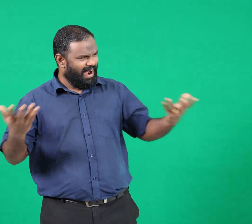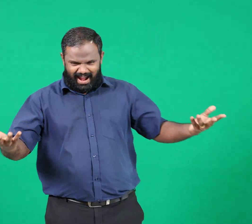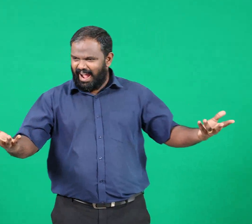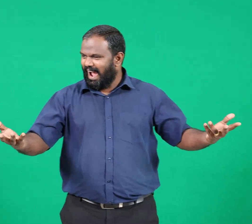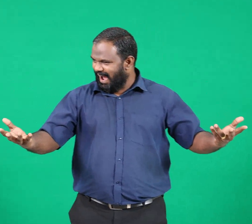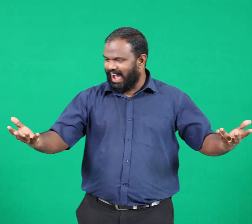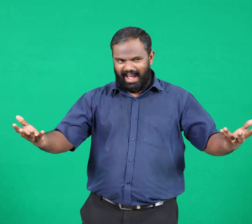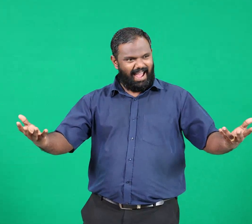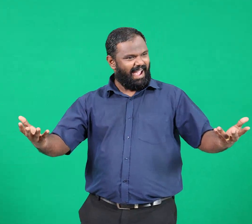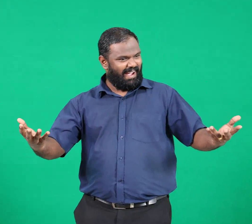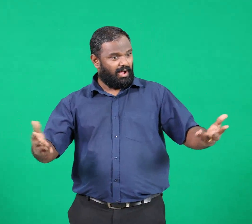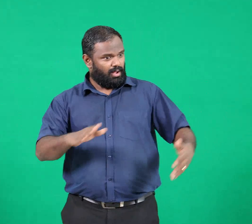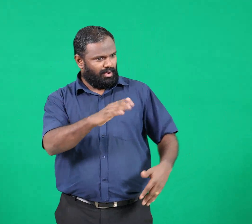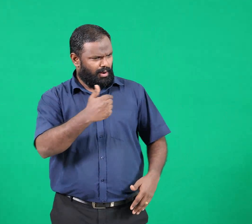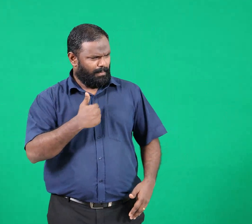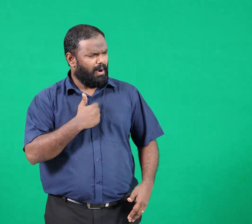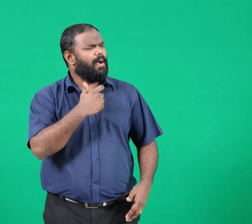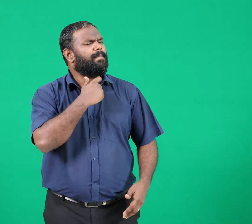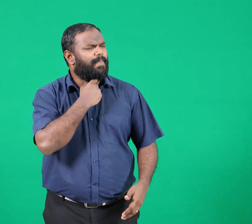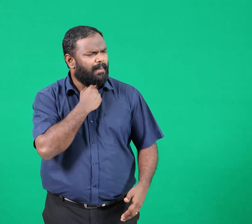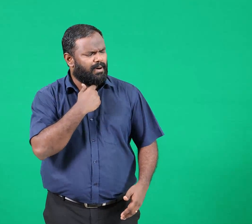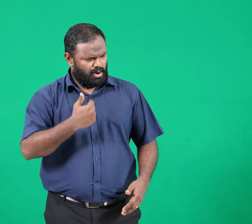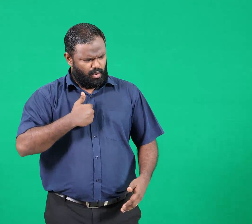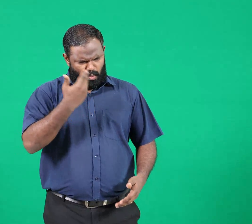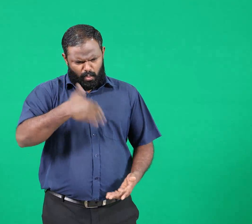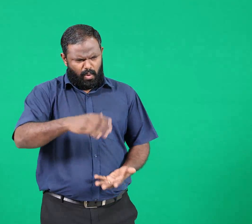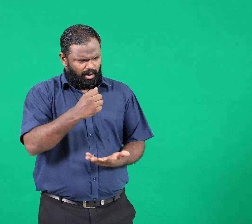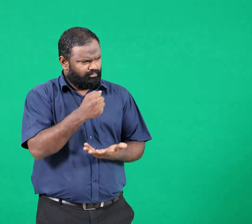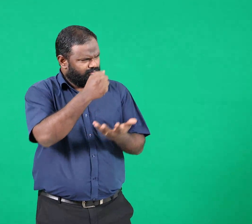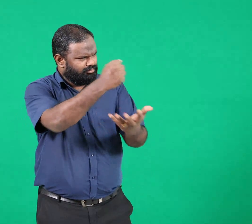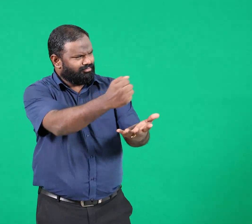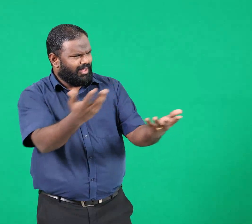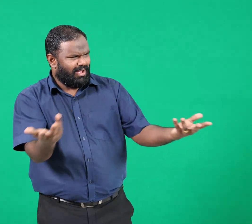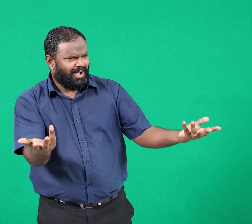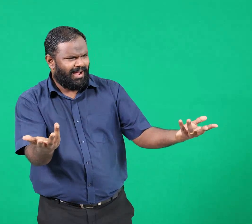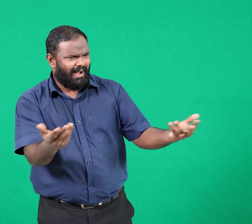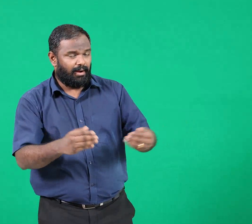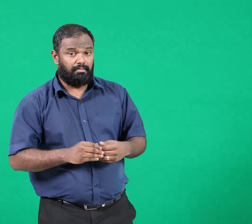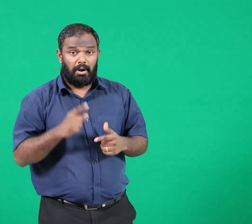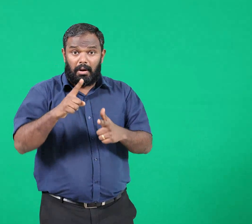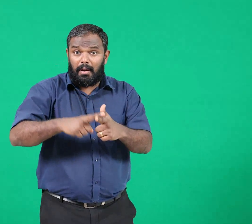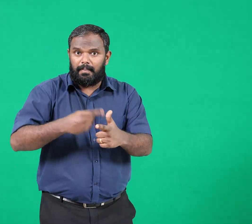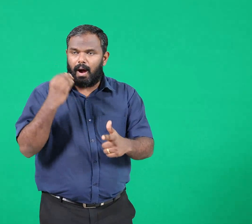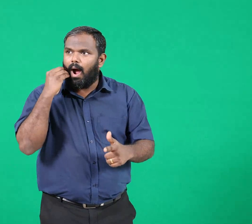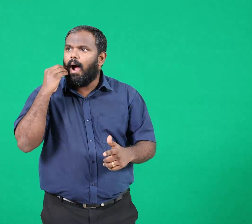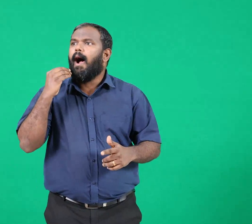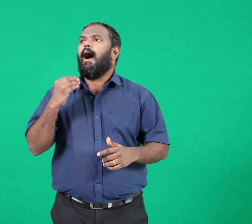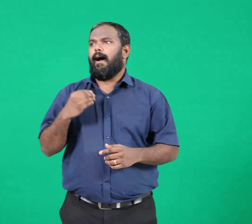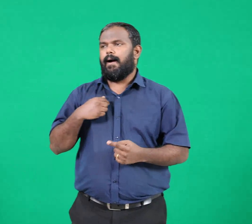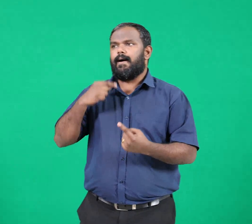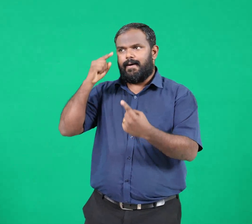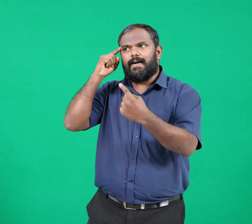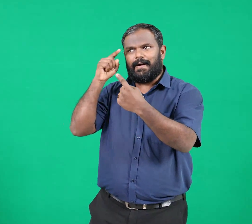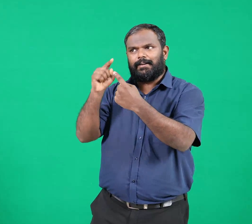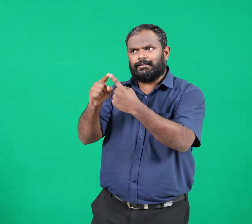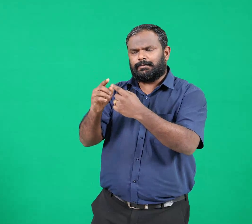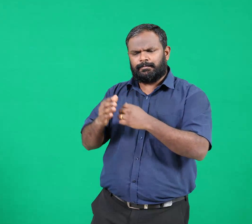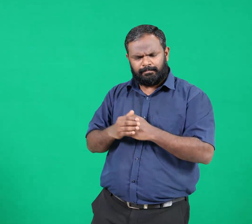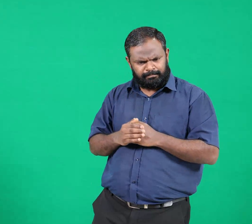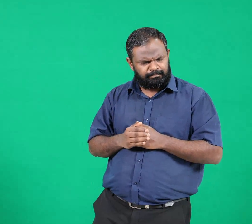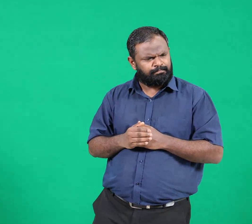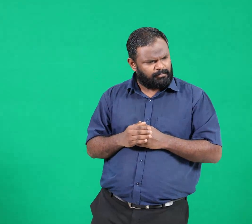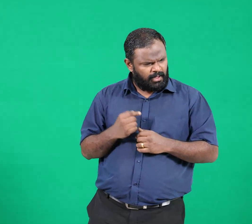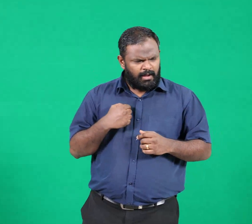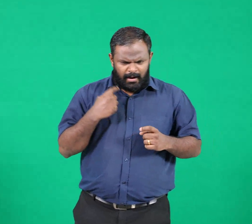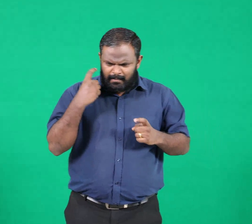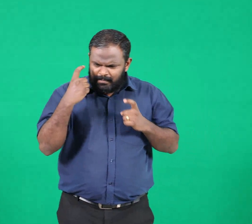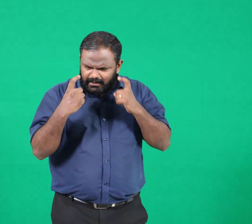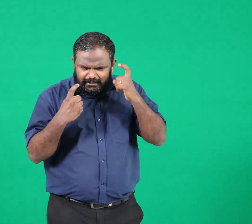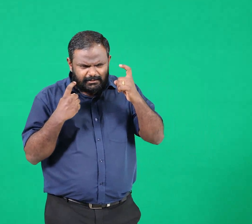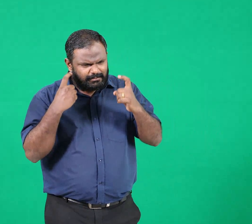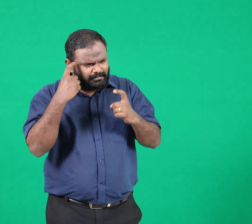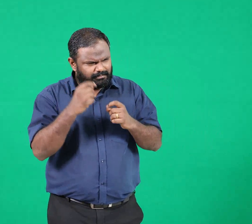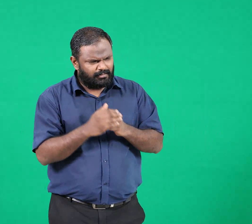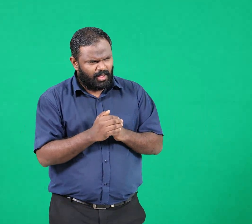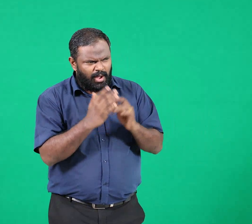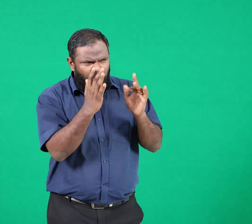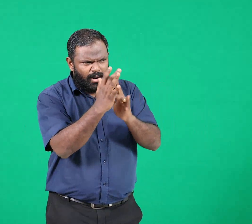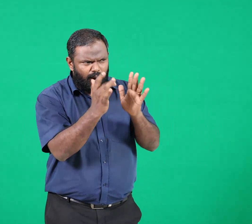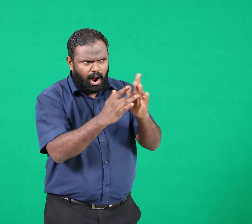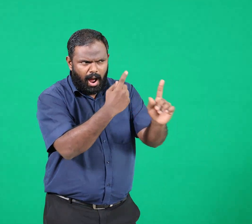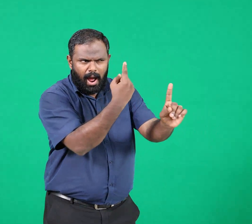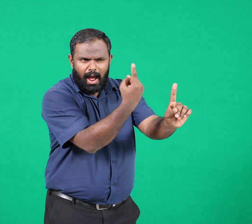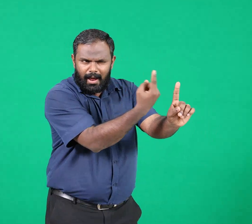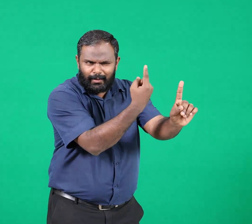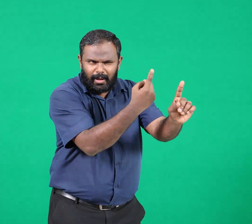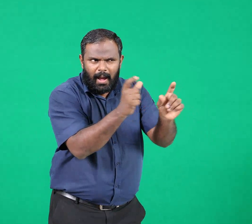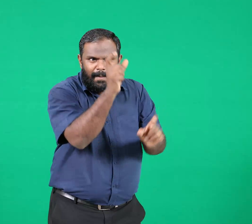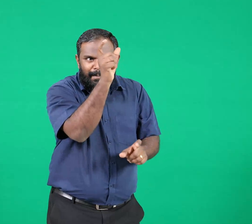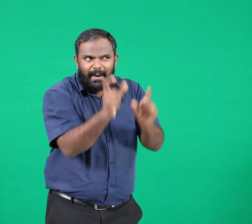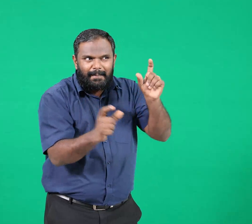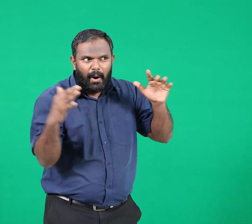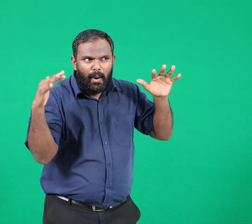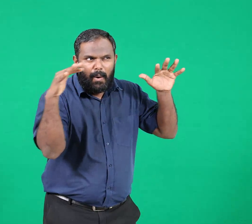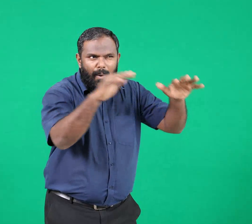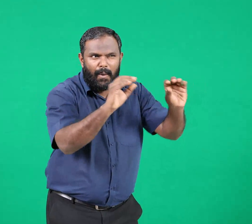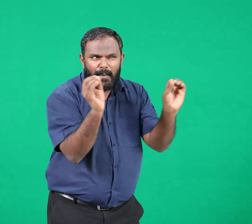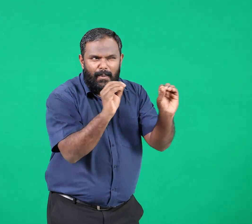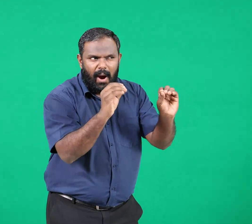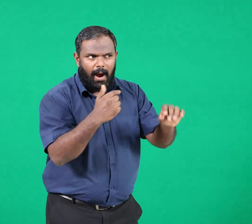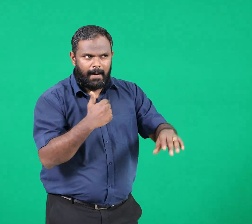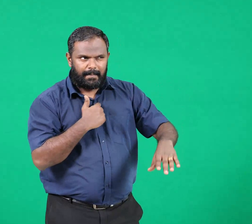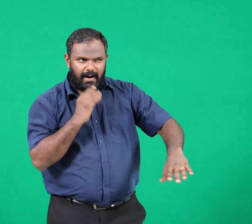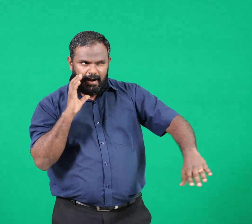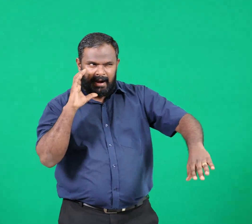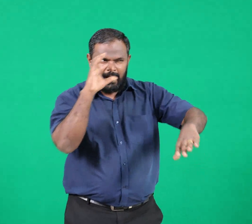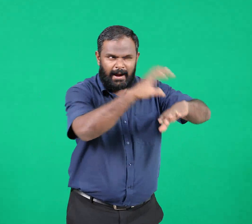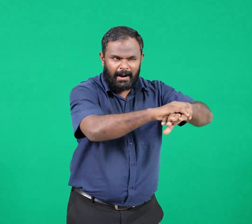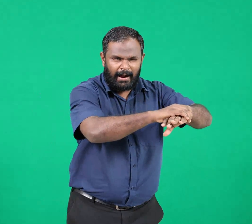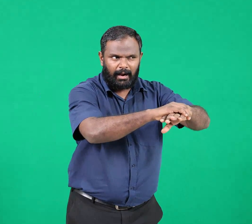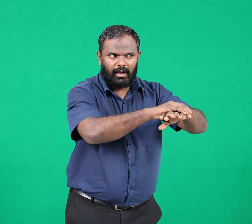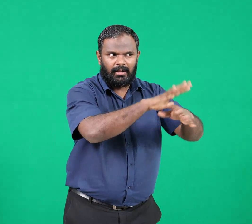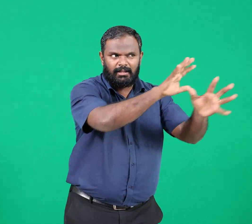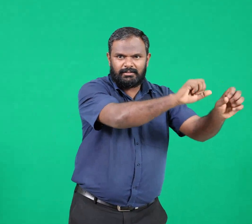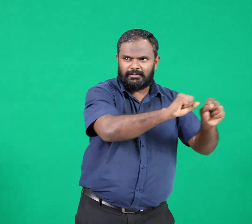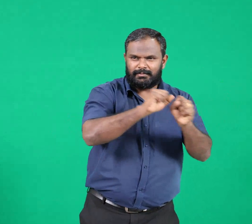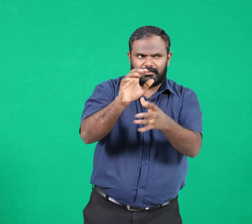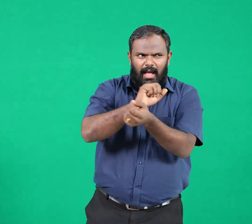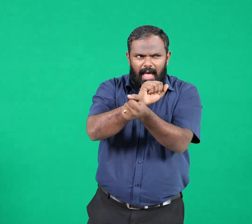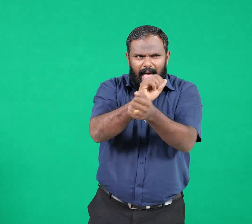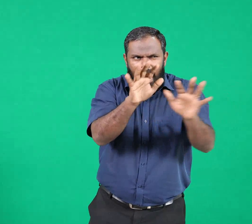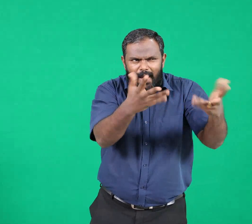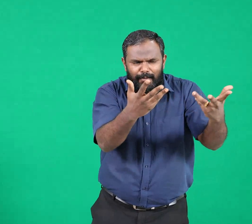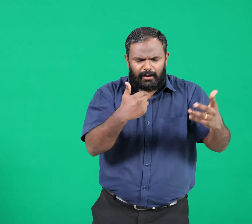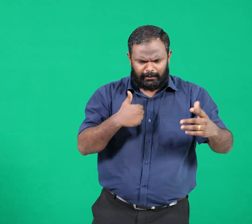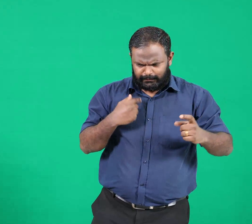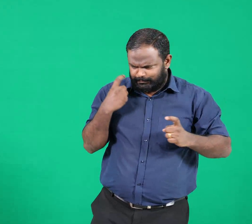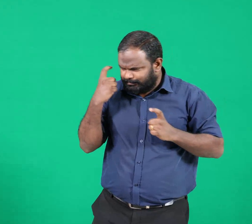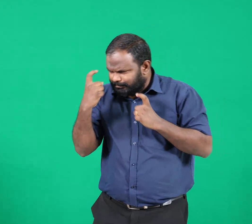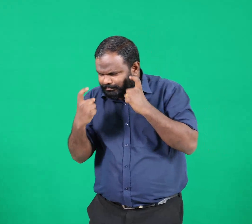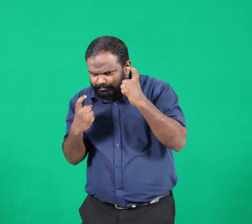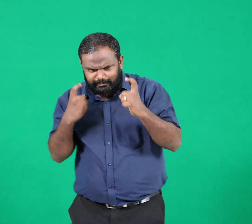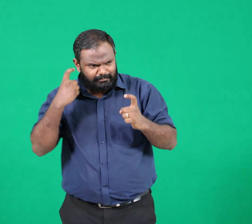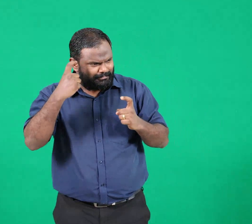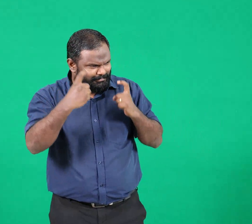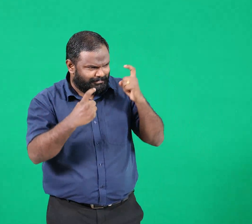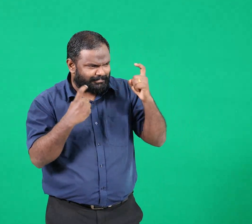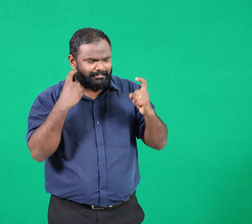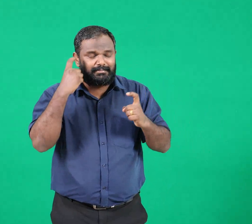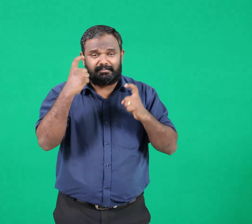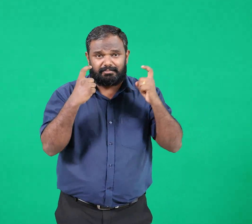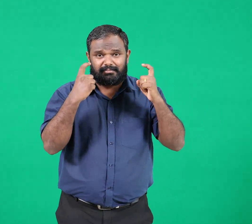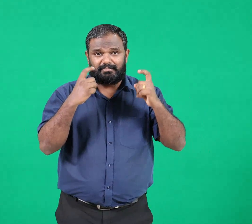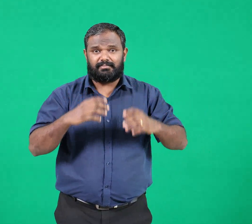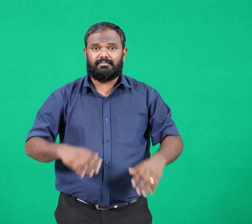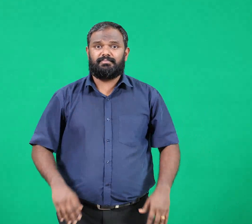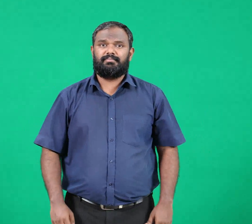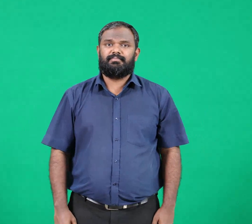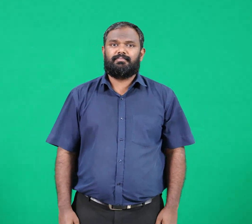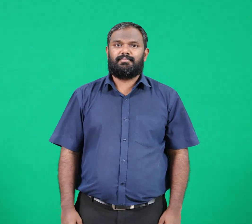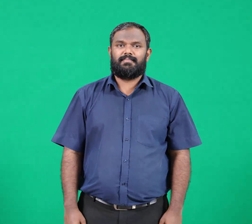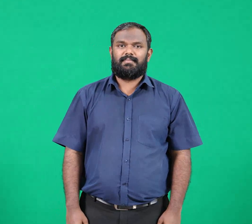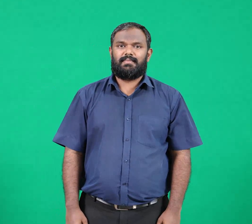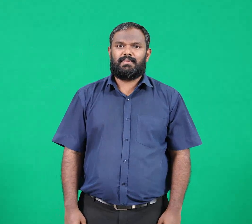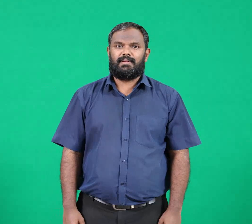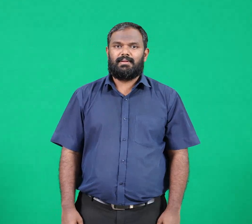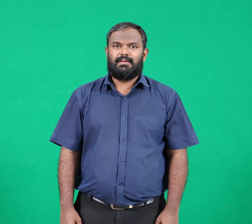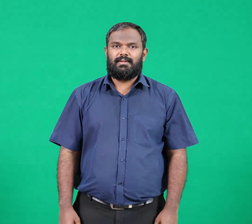Judas consented, and began to look for an opportunity to betray Jesus to them in the absence of a crowd.